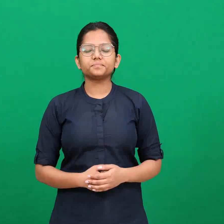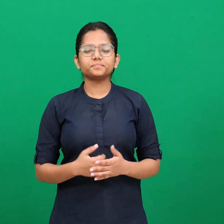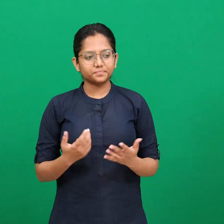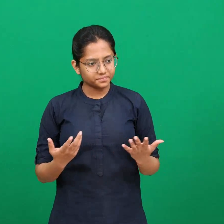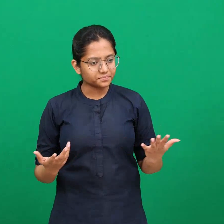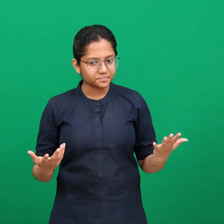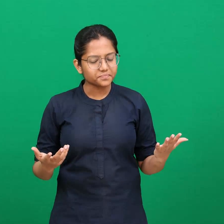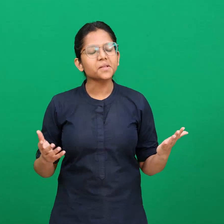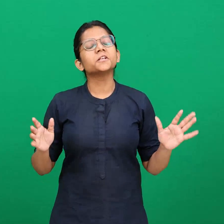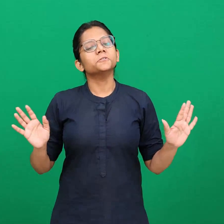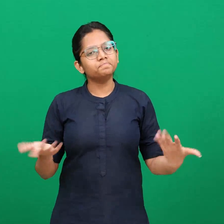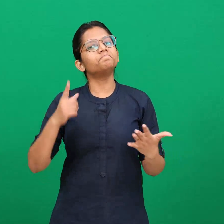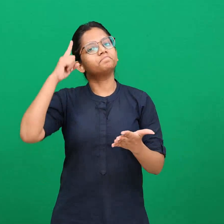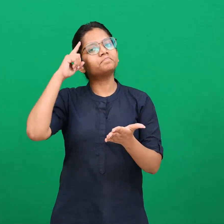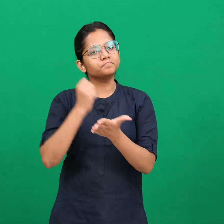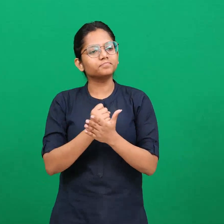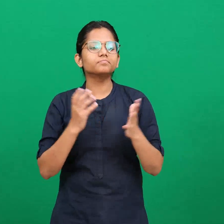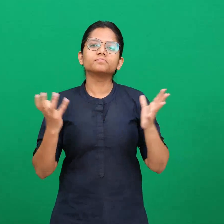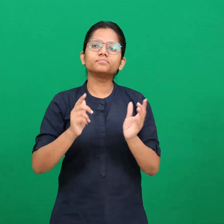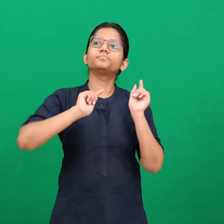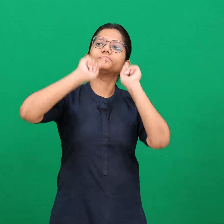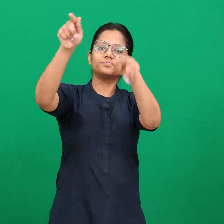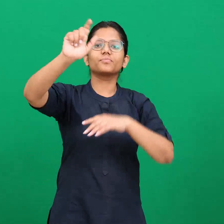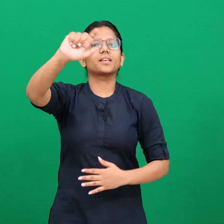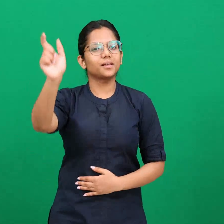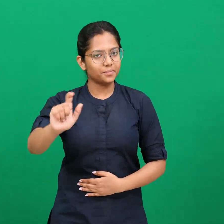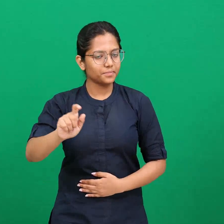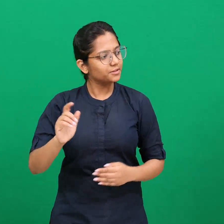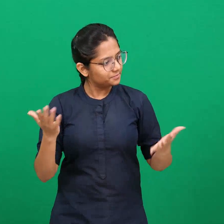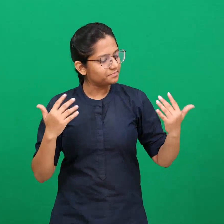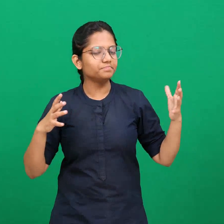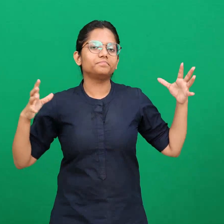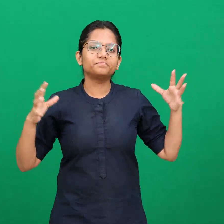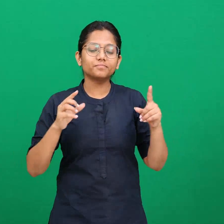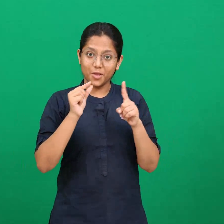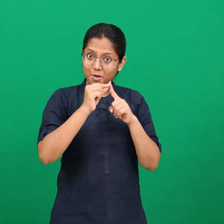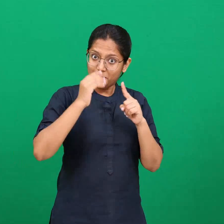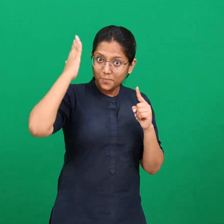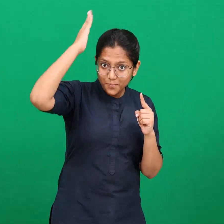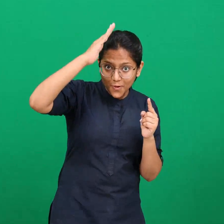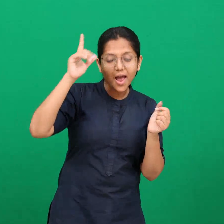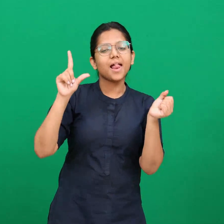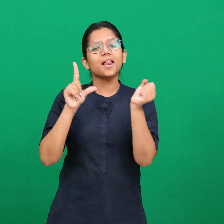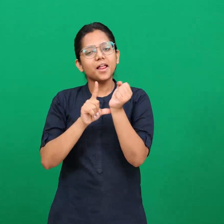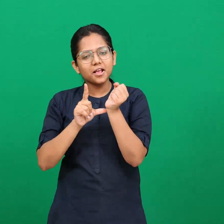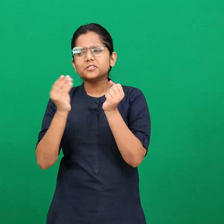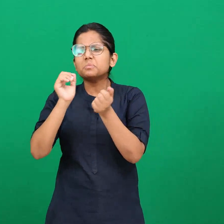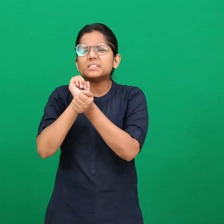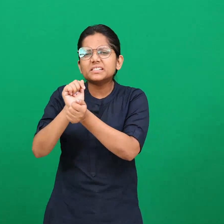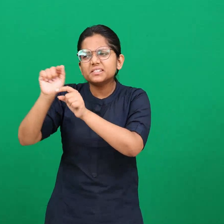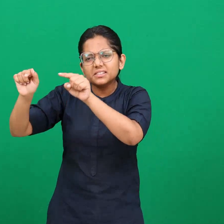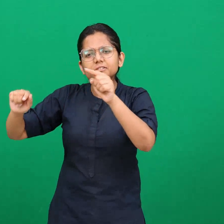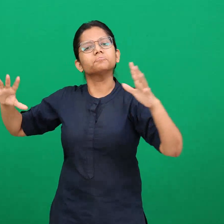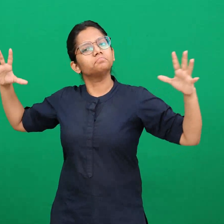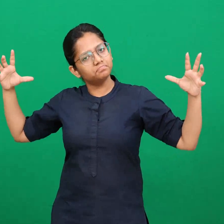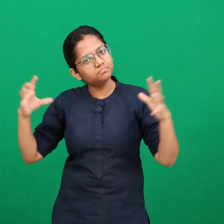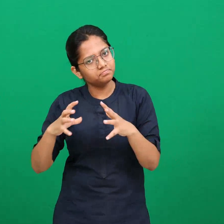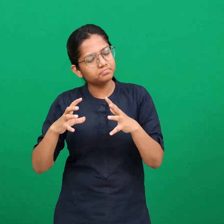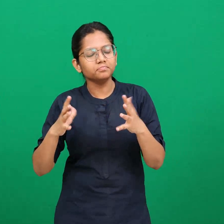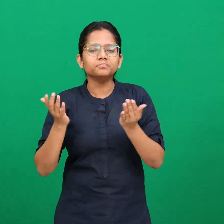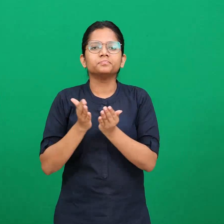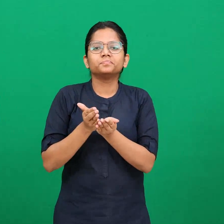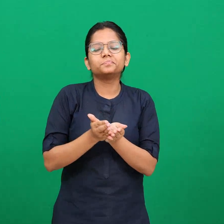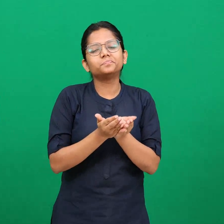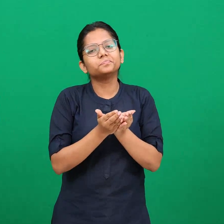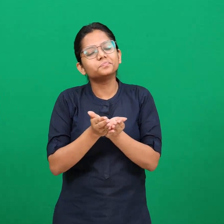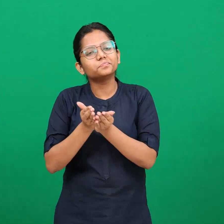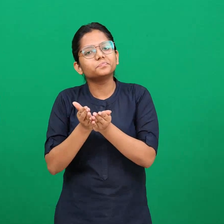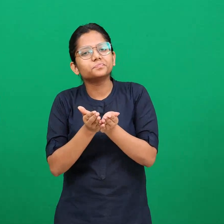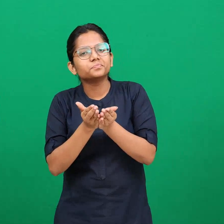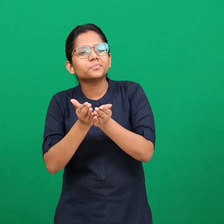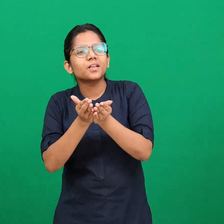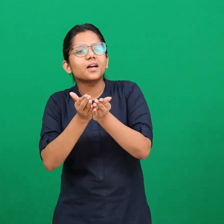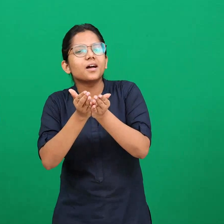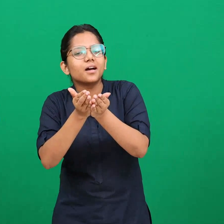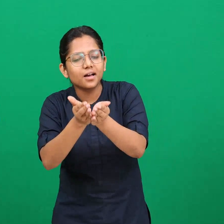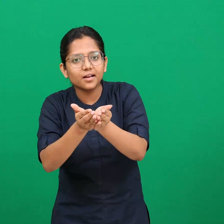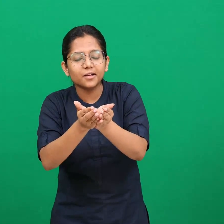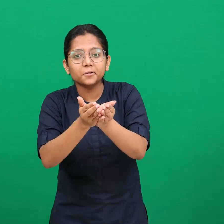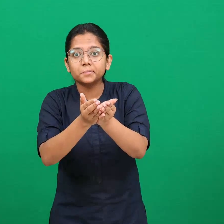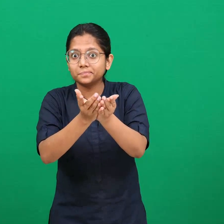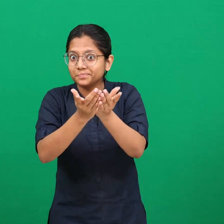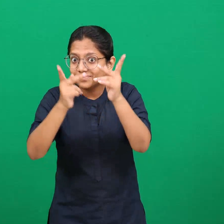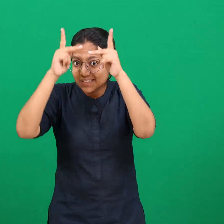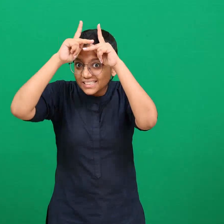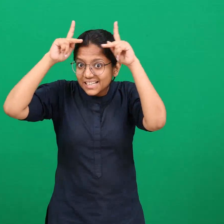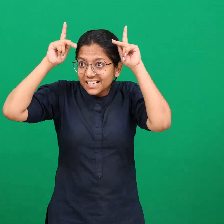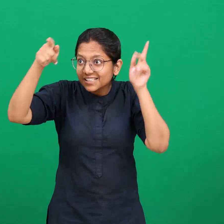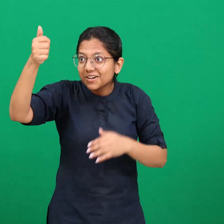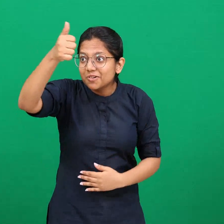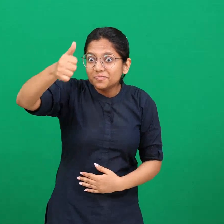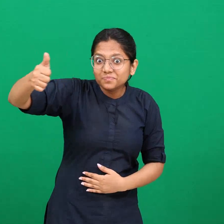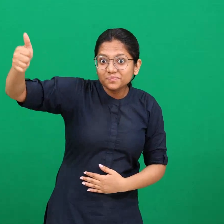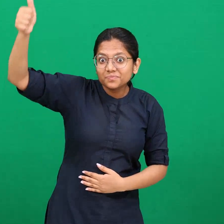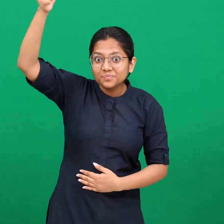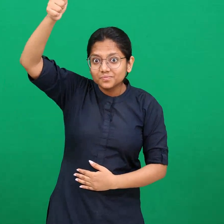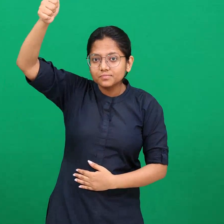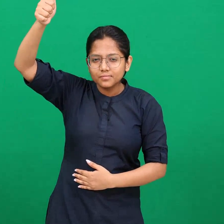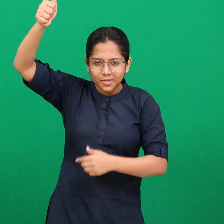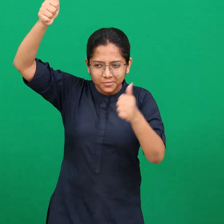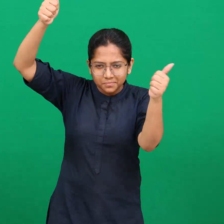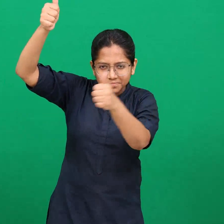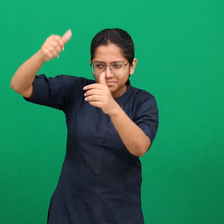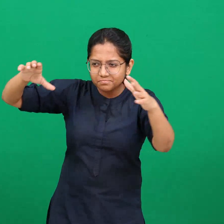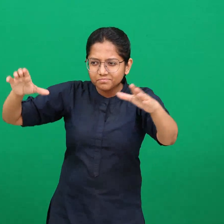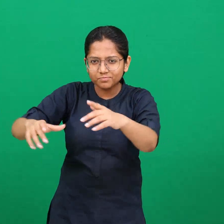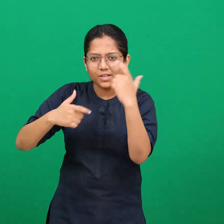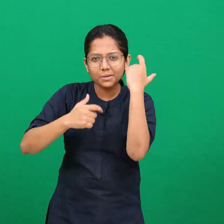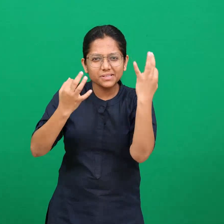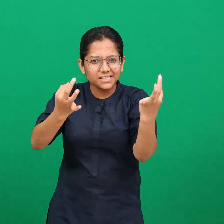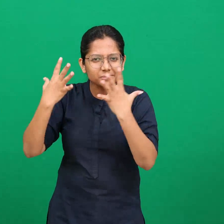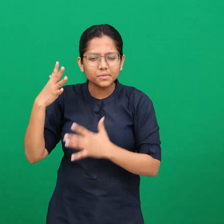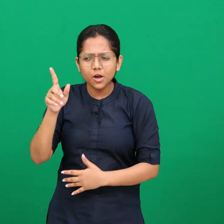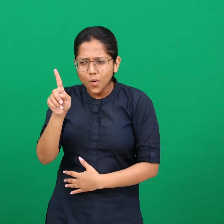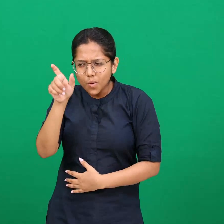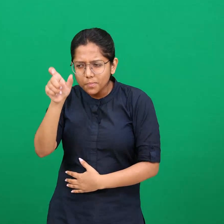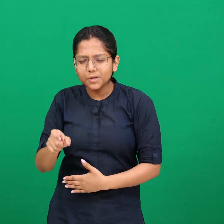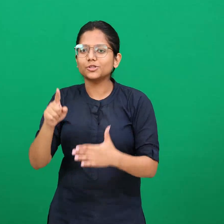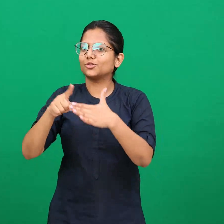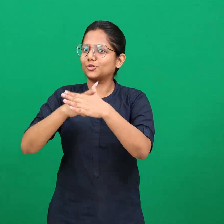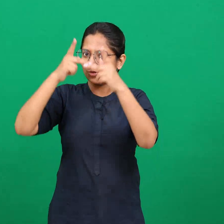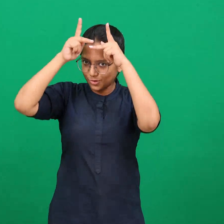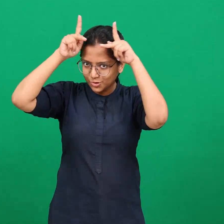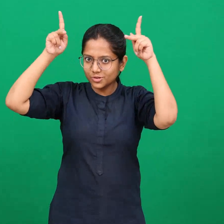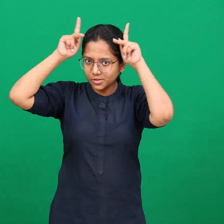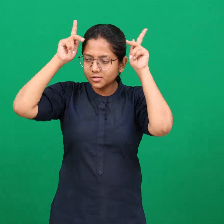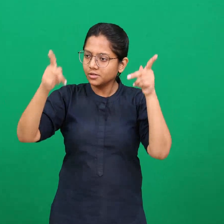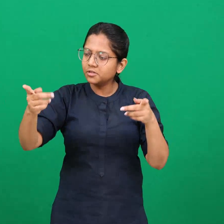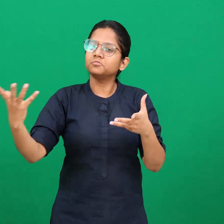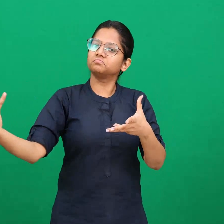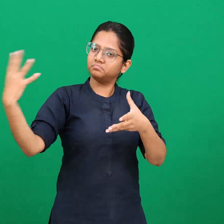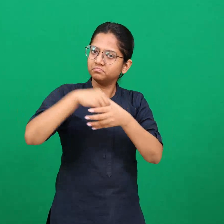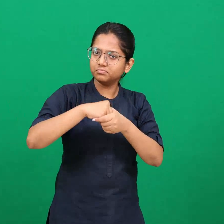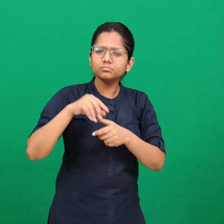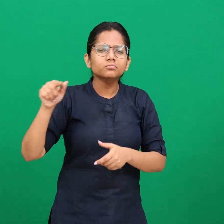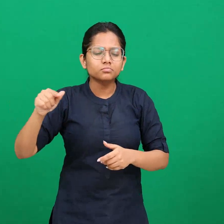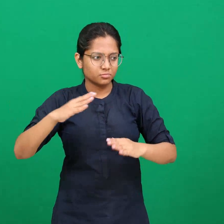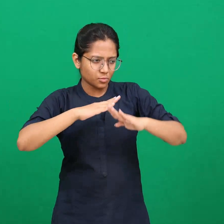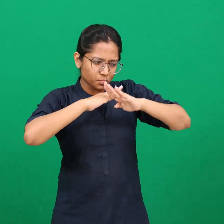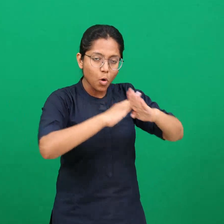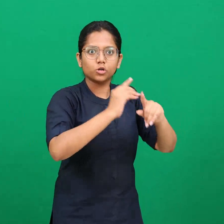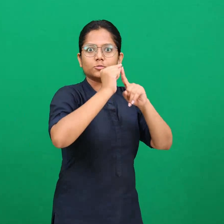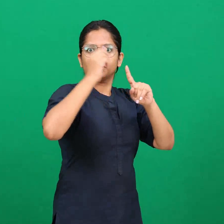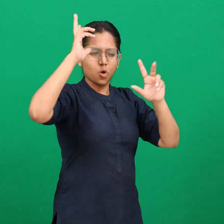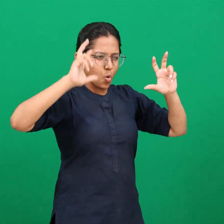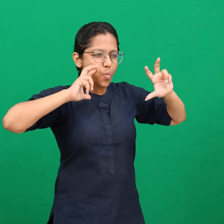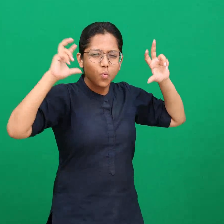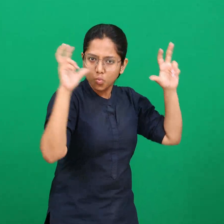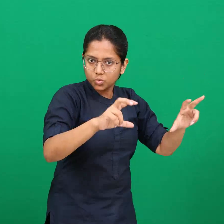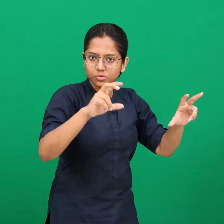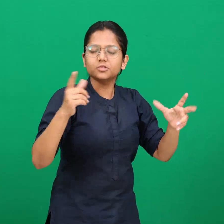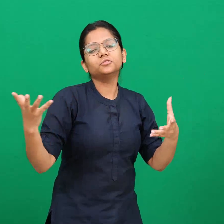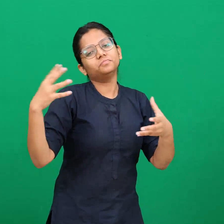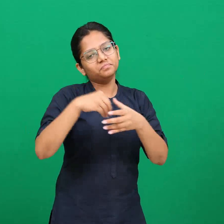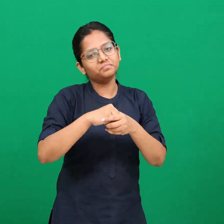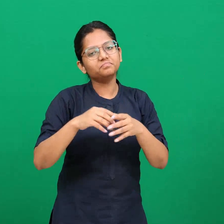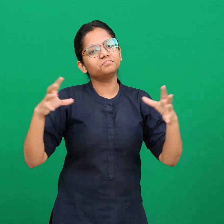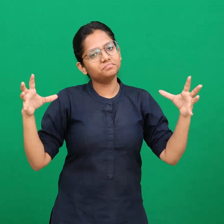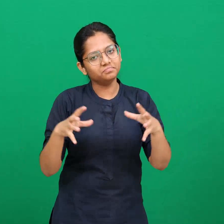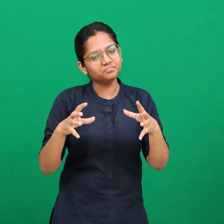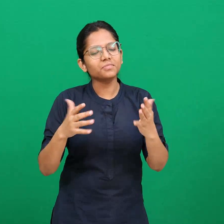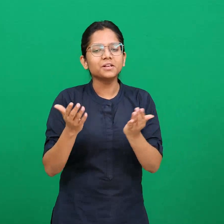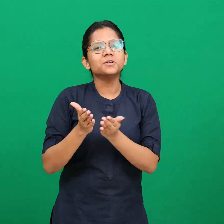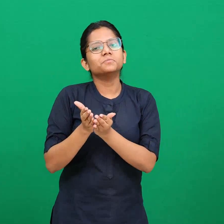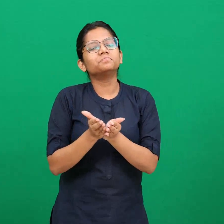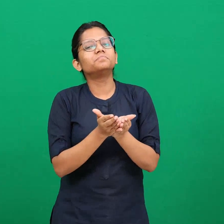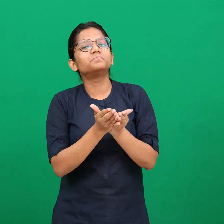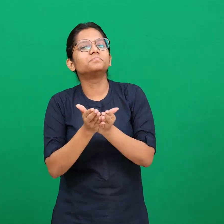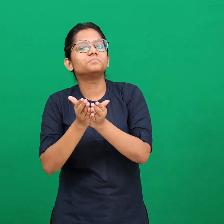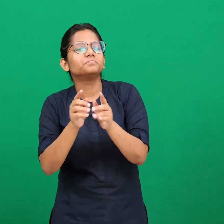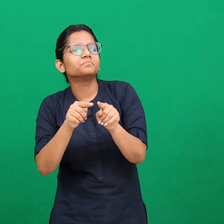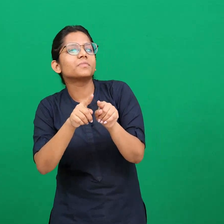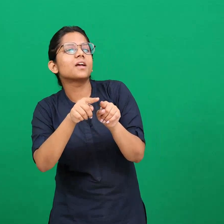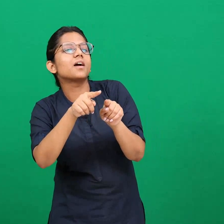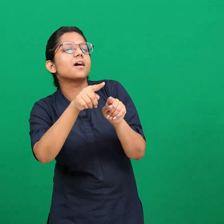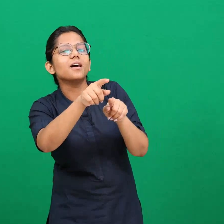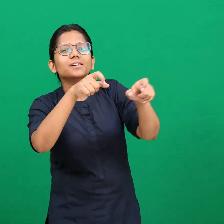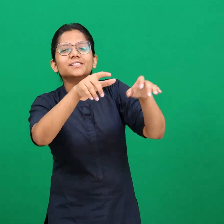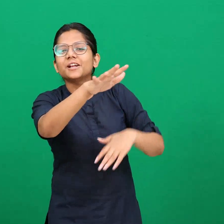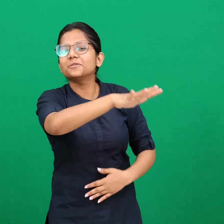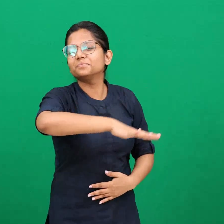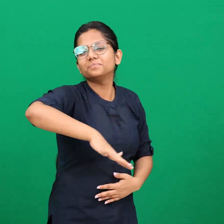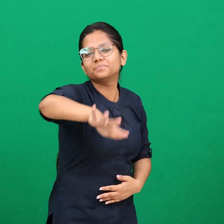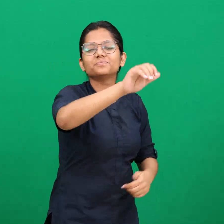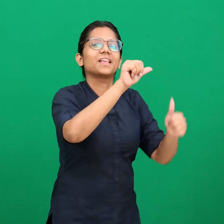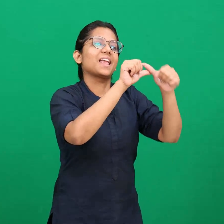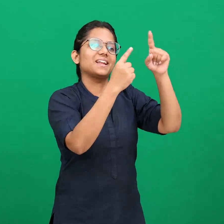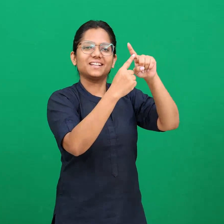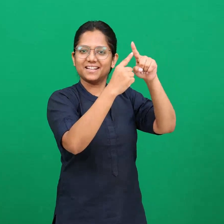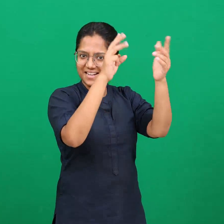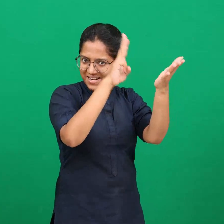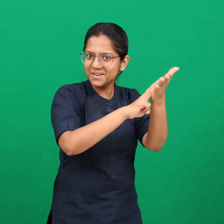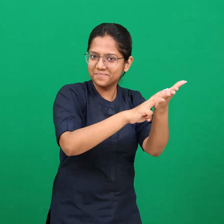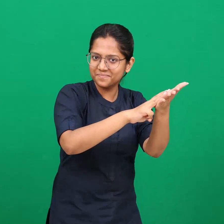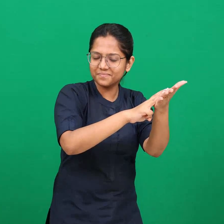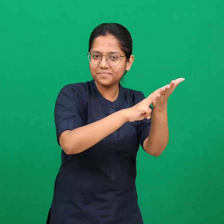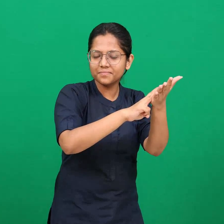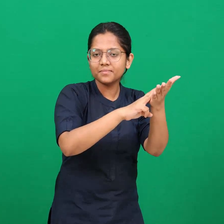When it was decided that we would sail for Italy, Paul and some other prisoners were handed over to a centurion named Julius, who belonged to the Imperial Regiment.